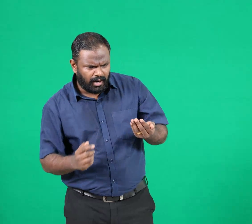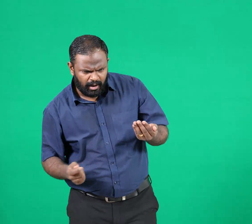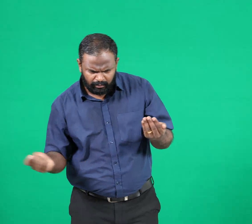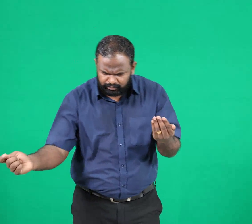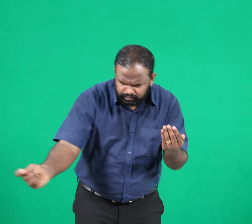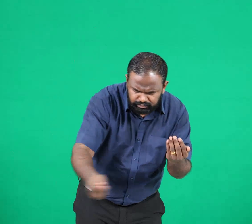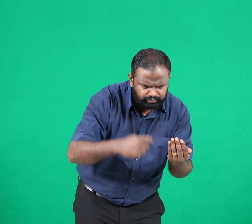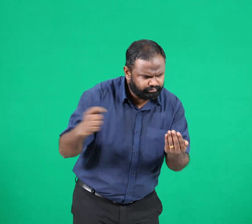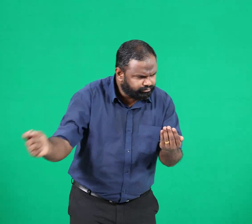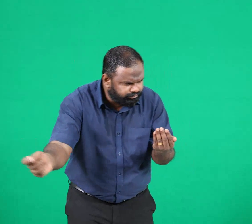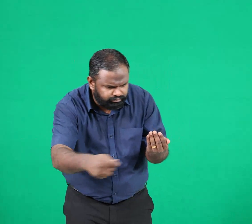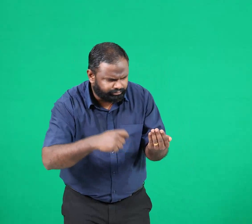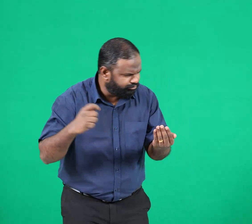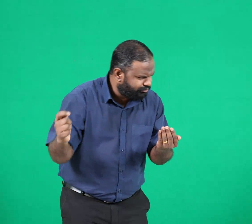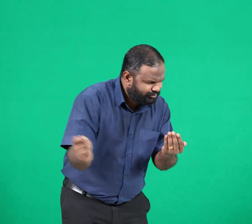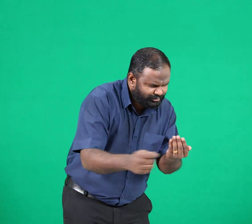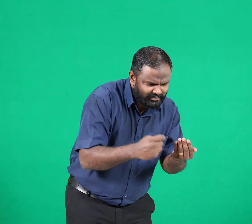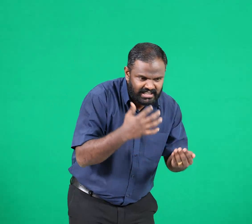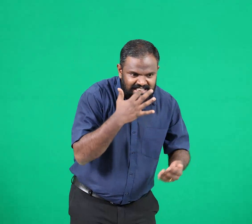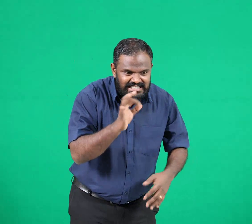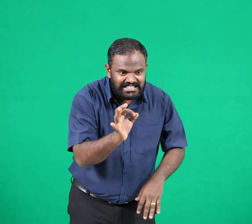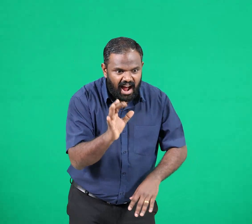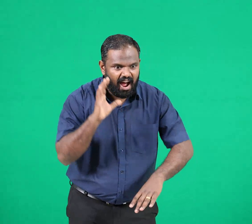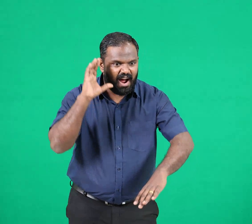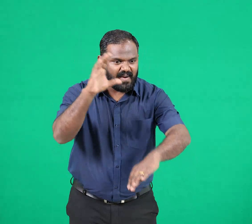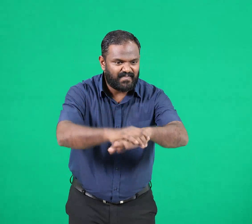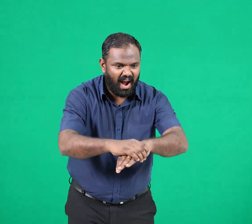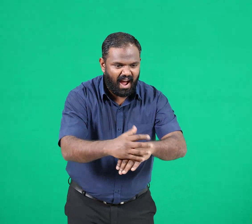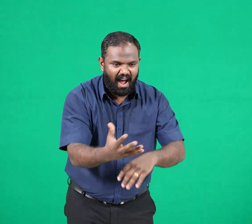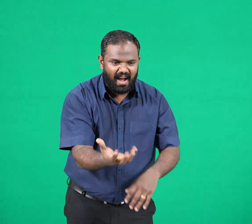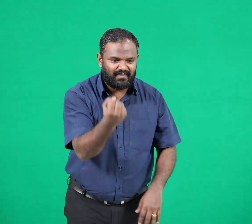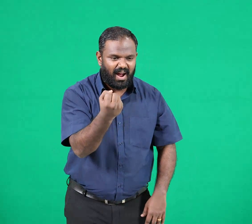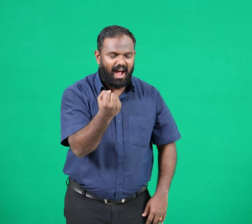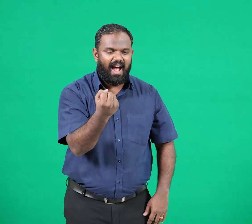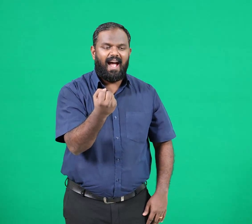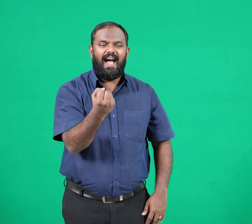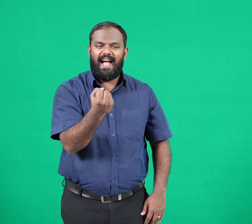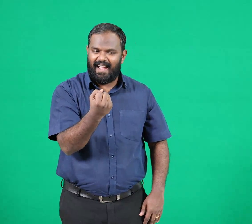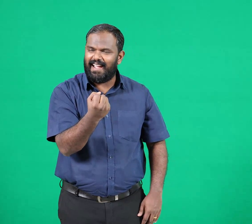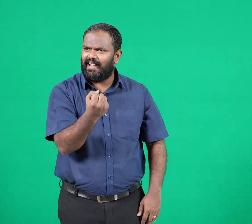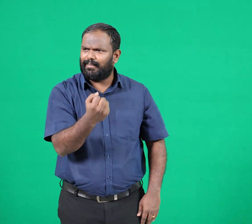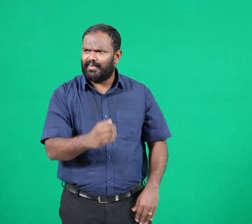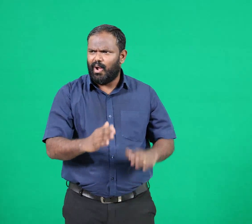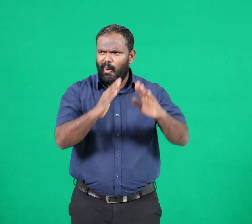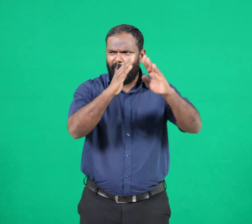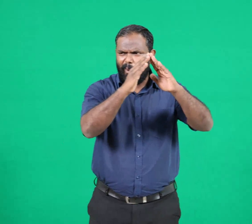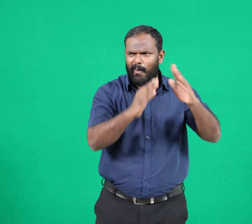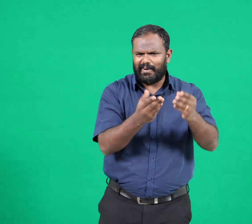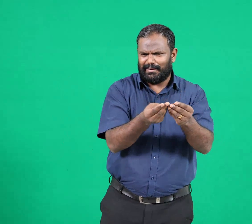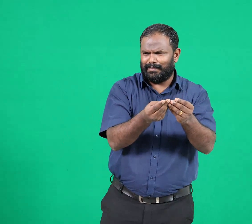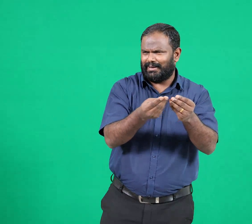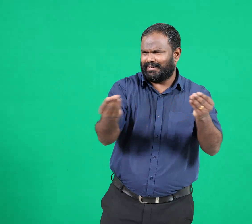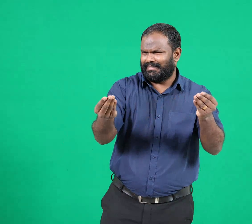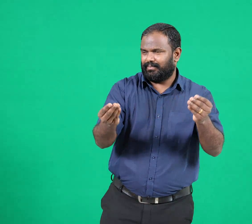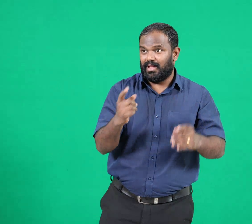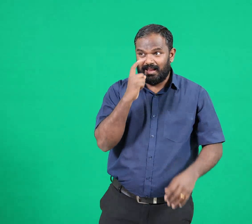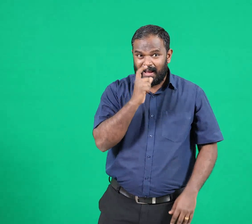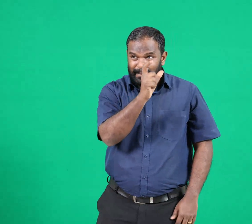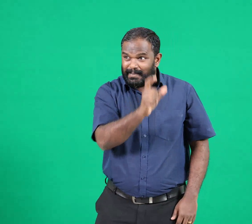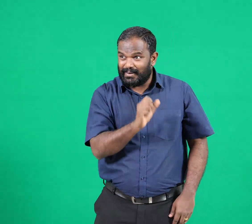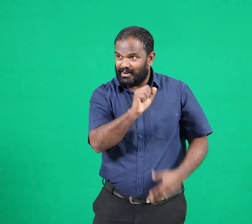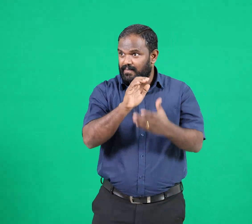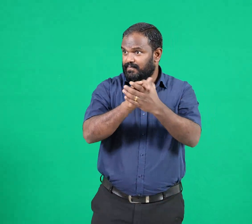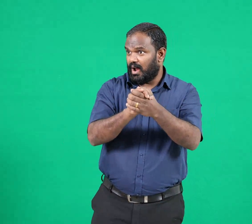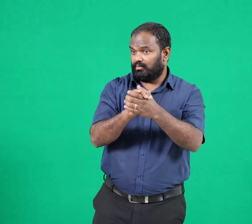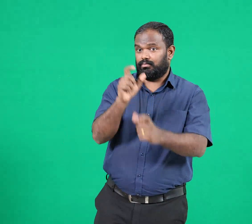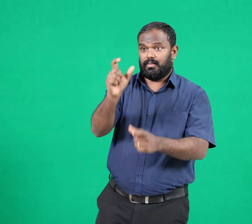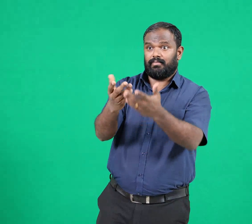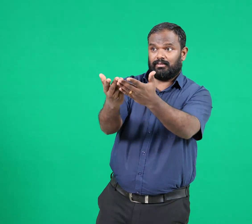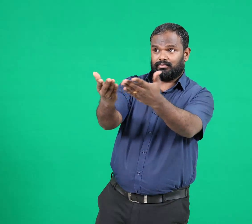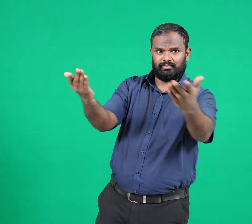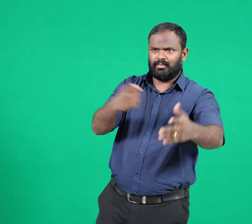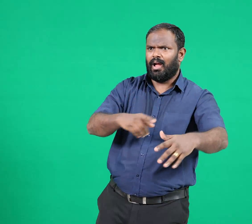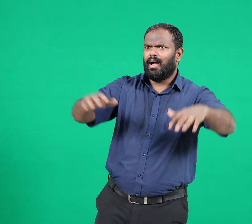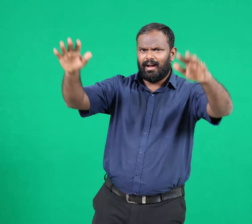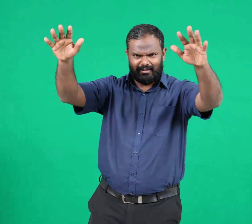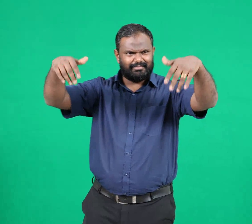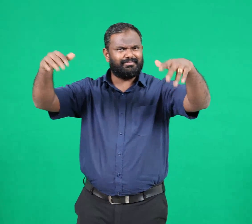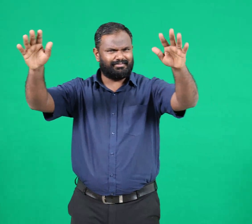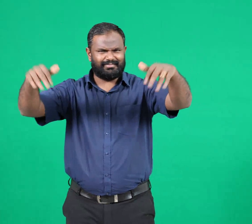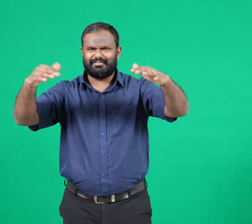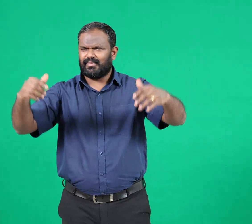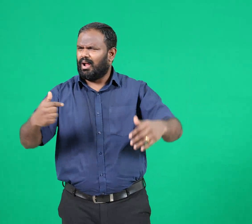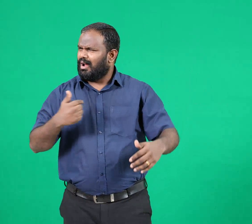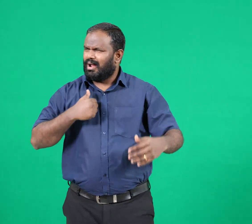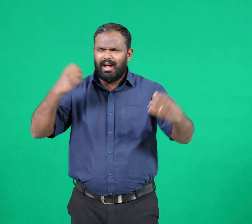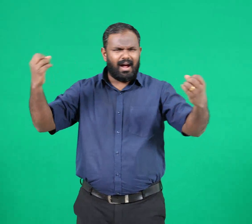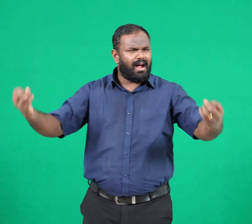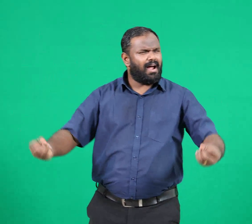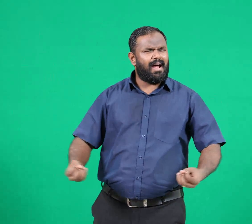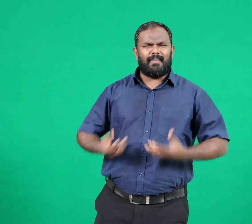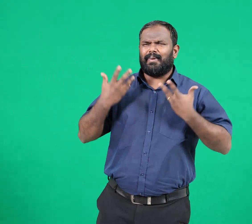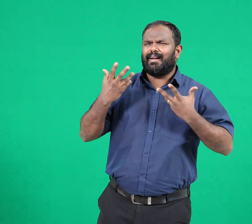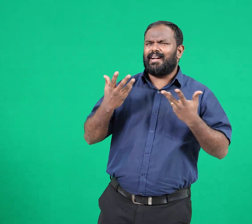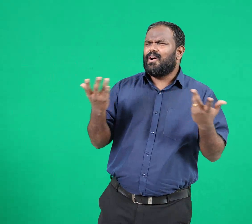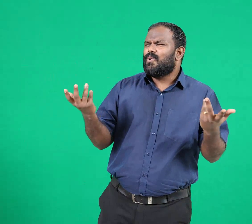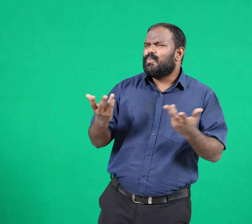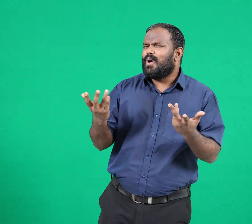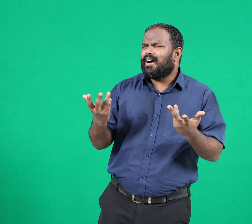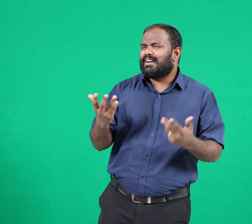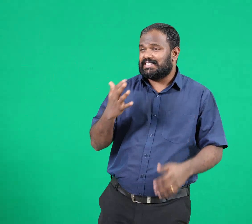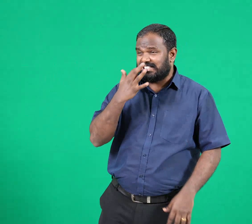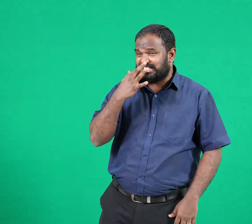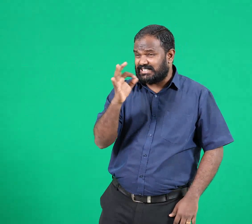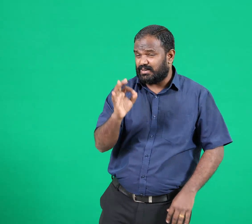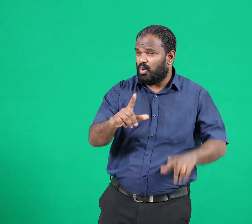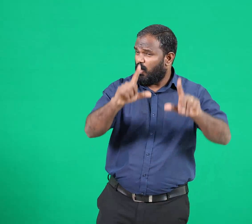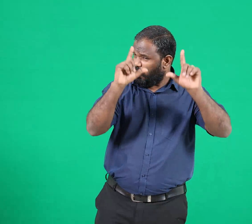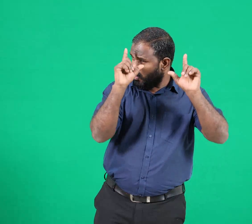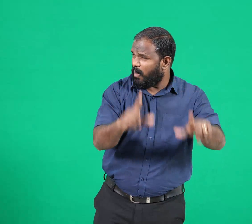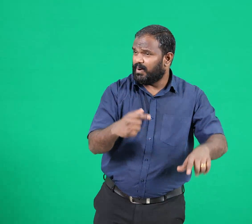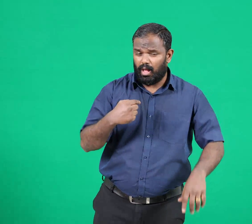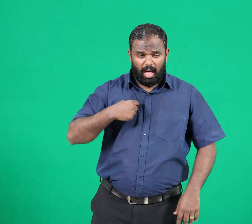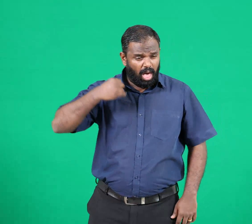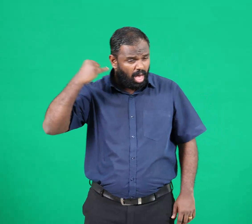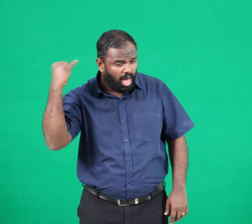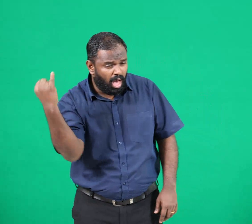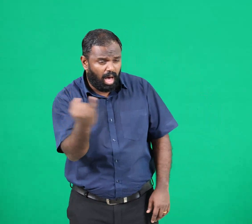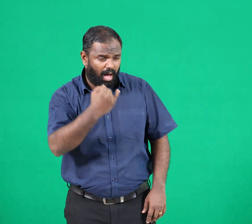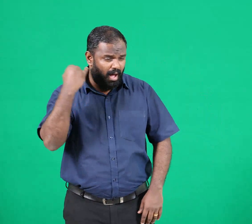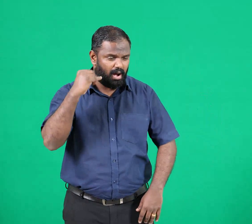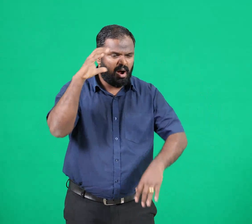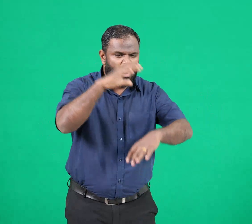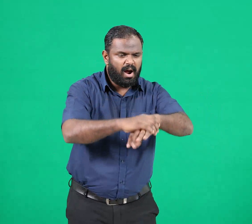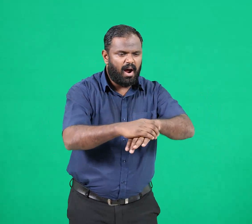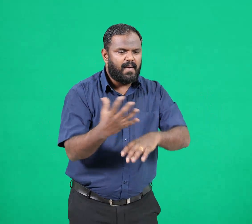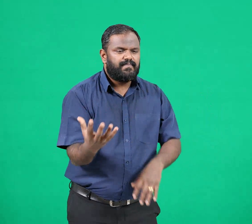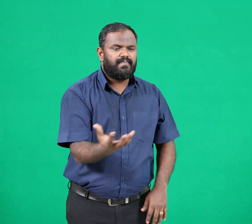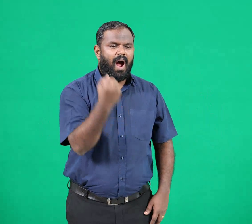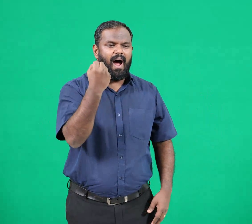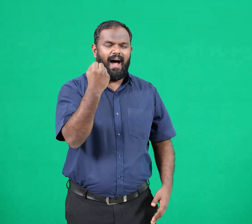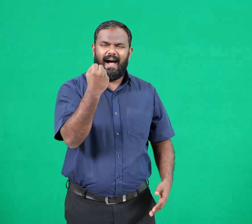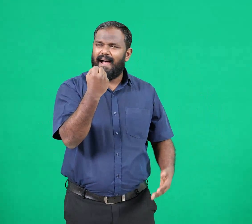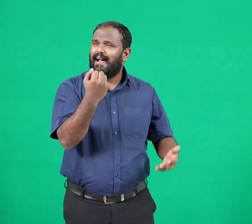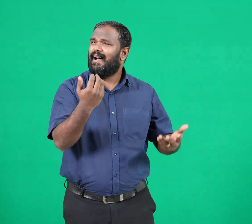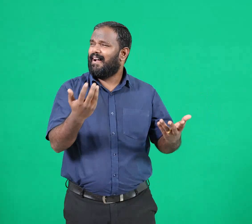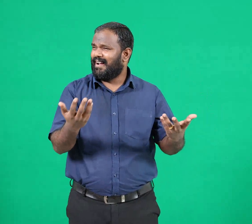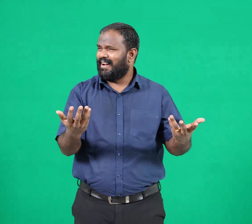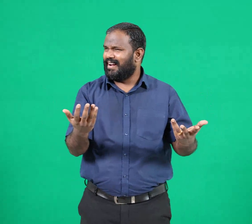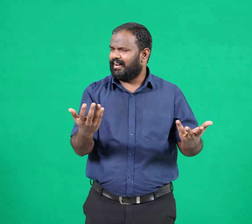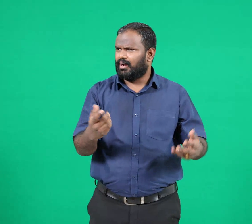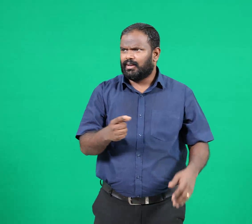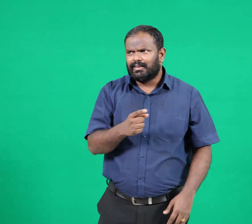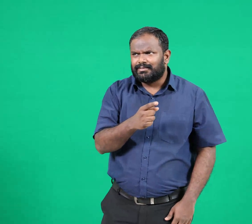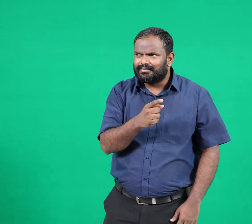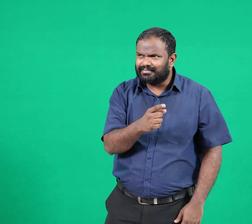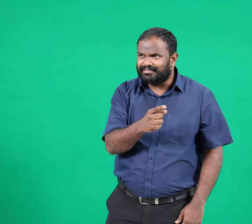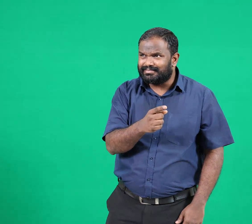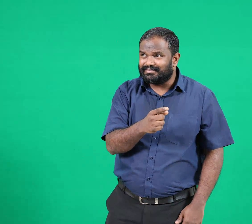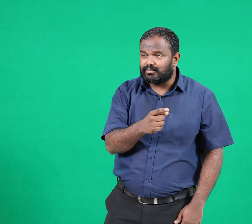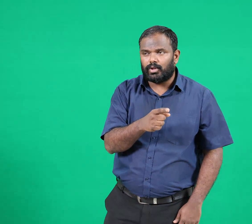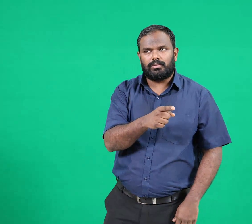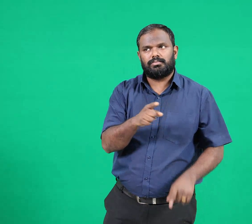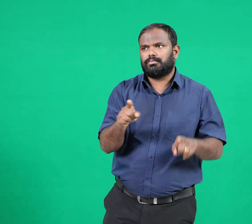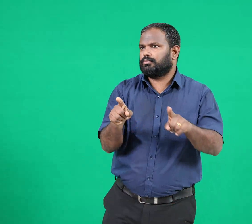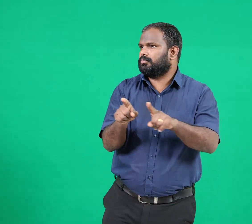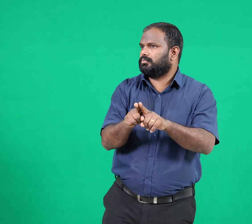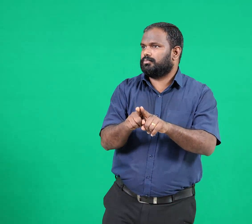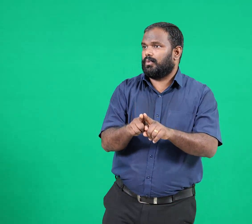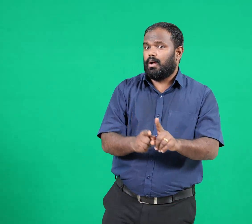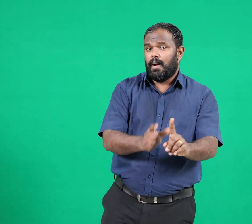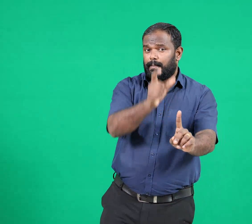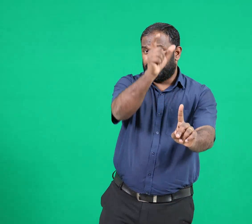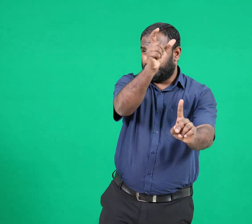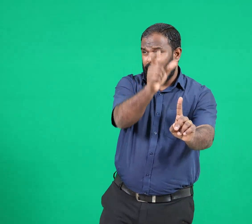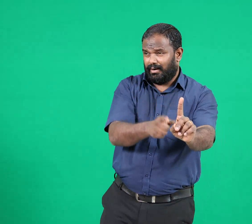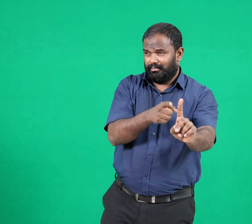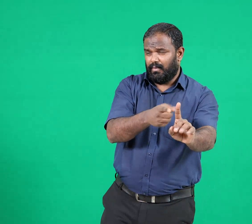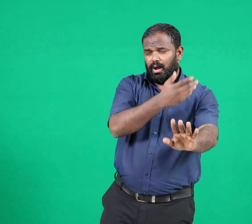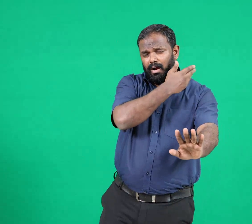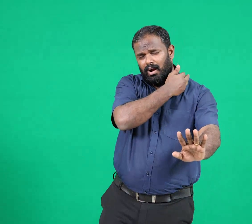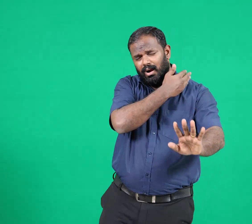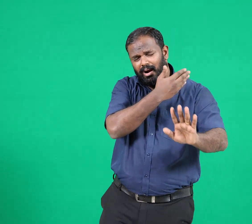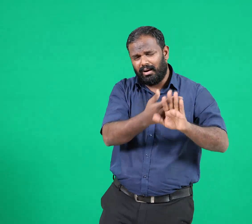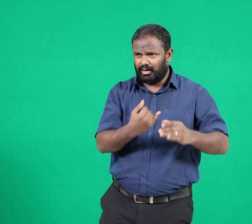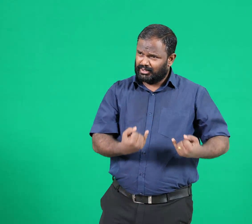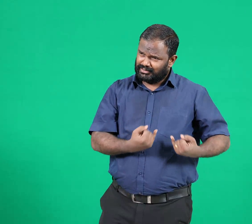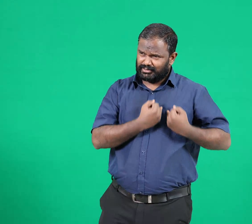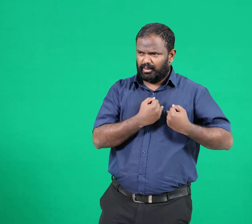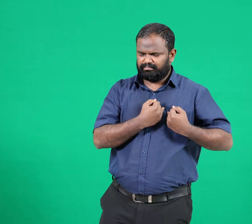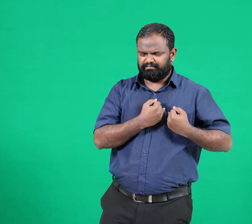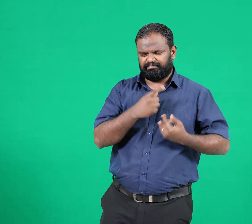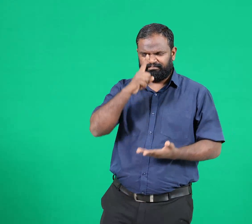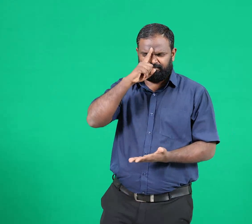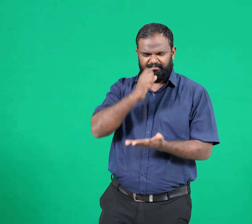And when she finds it, she calls together her friends and neighbors to say, ' Rejoice with me, for I have found my lost coin.'